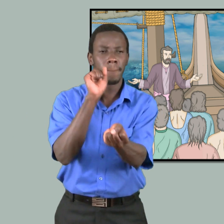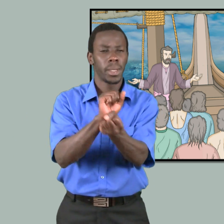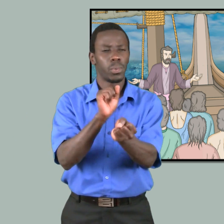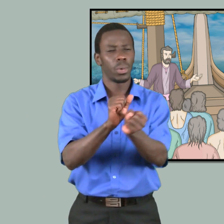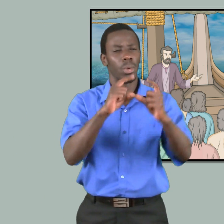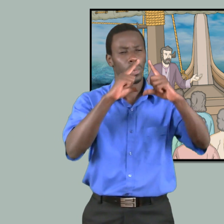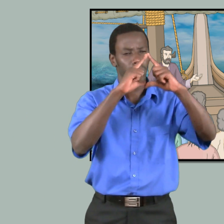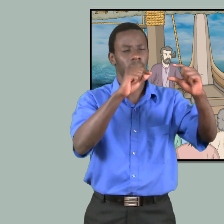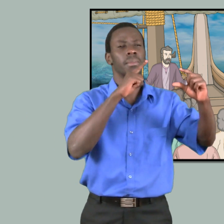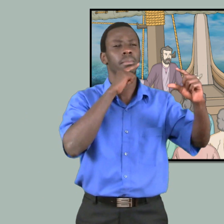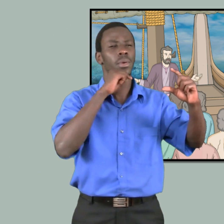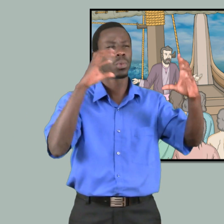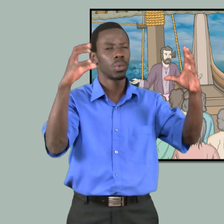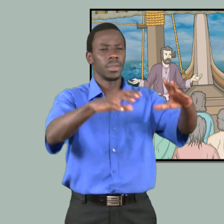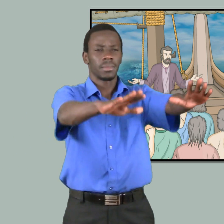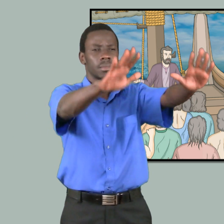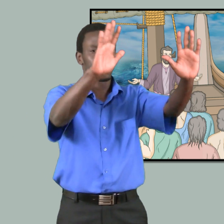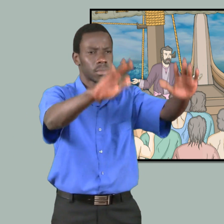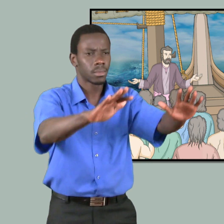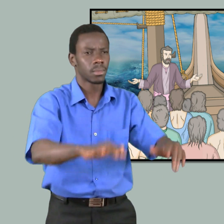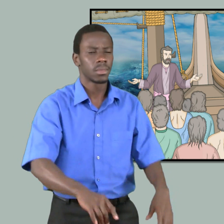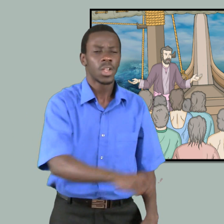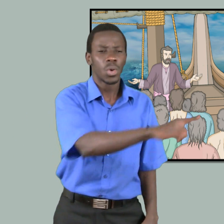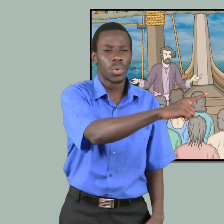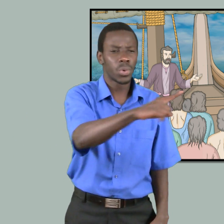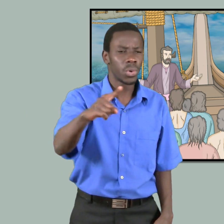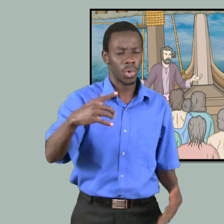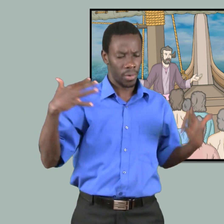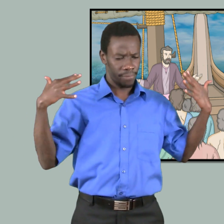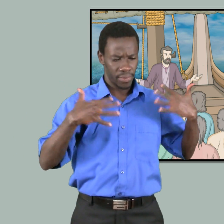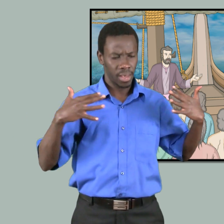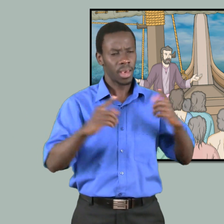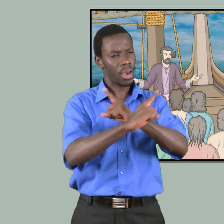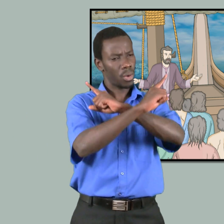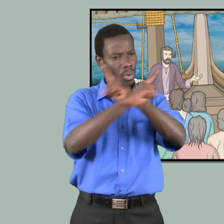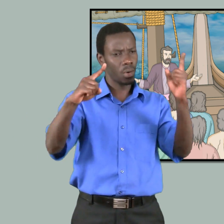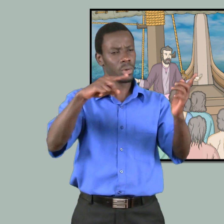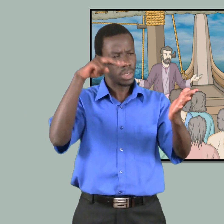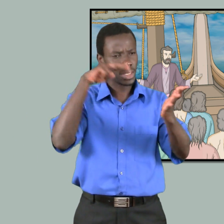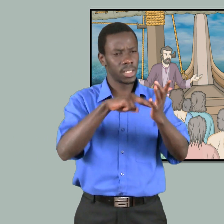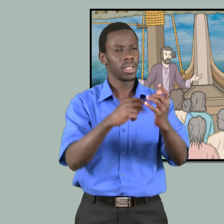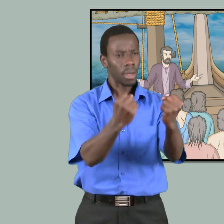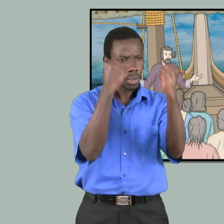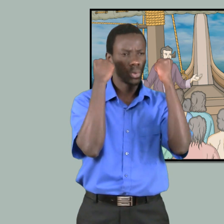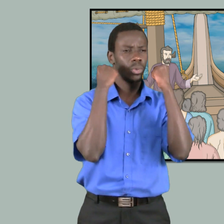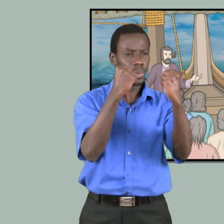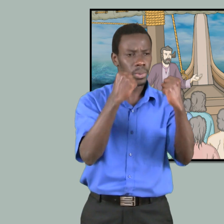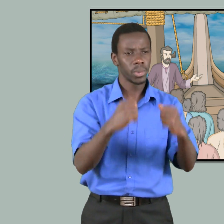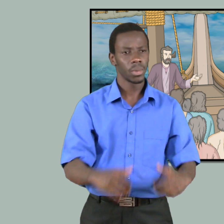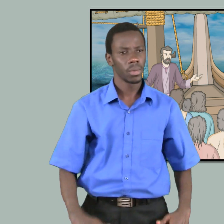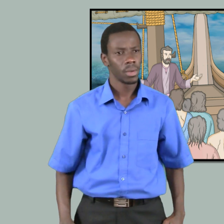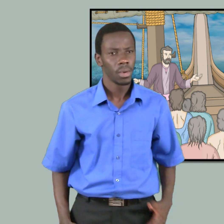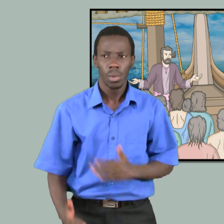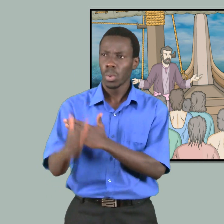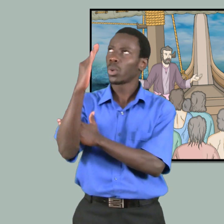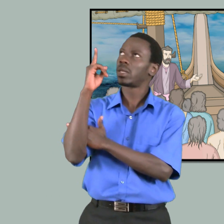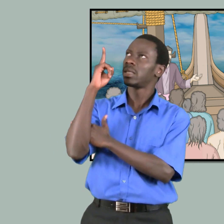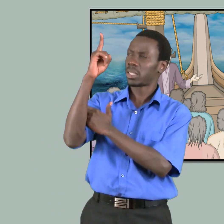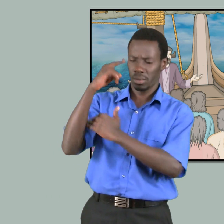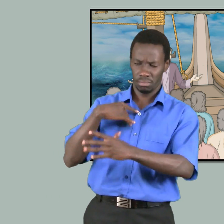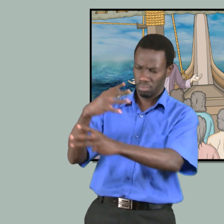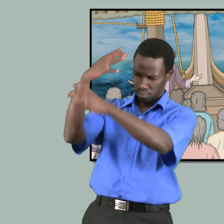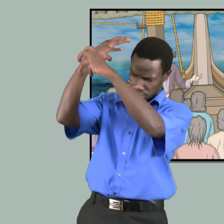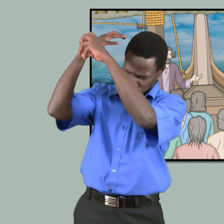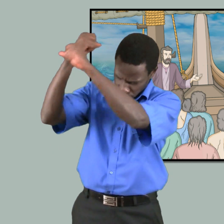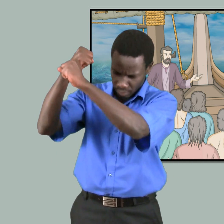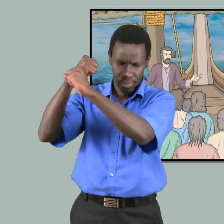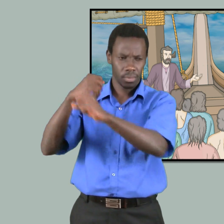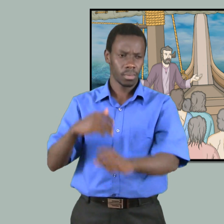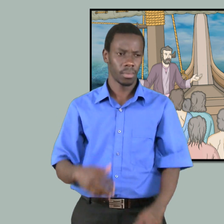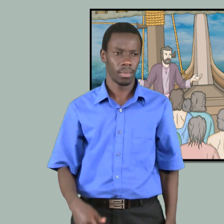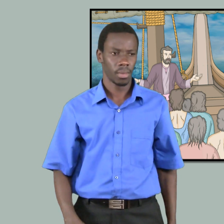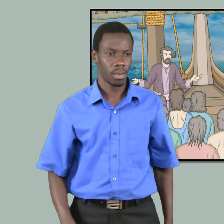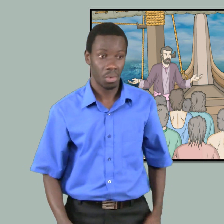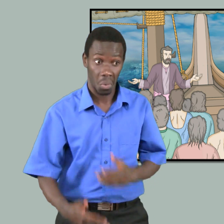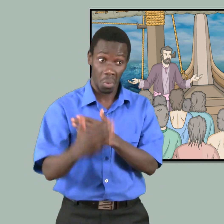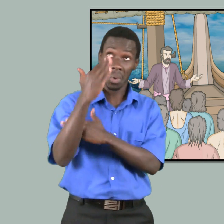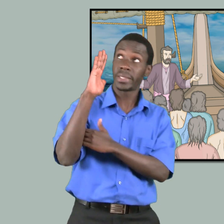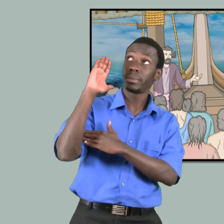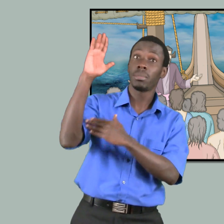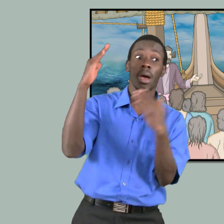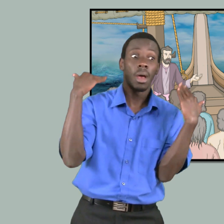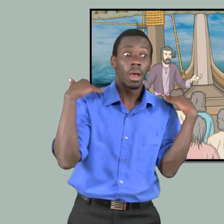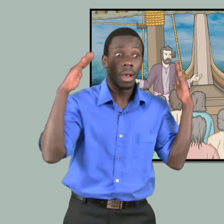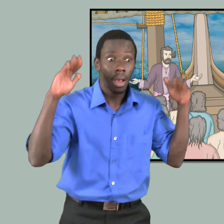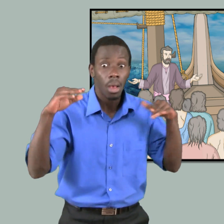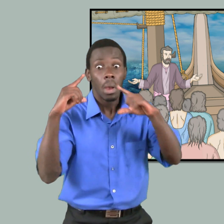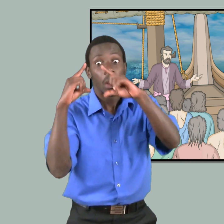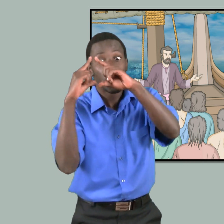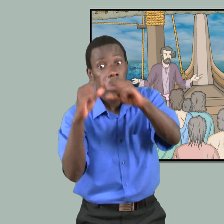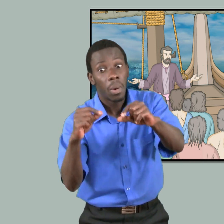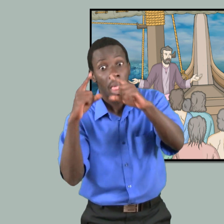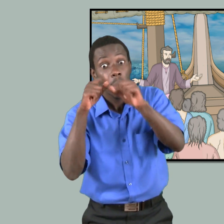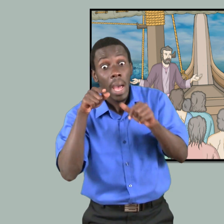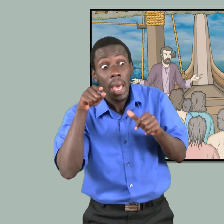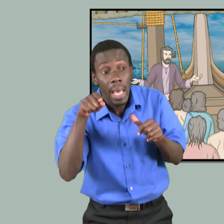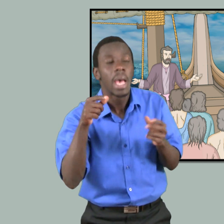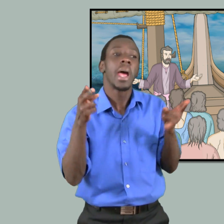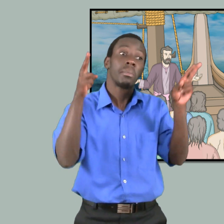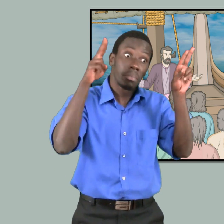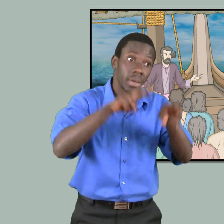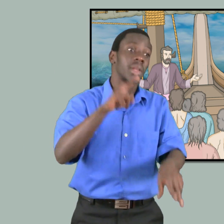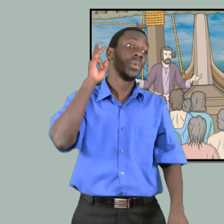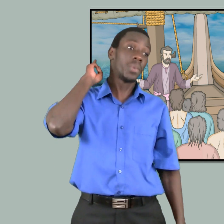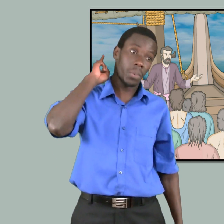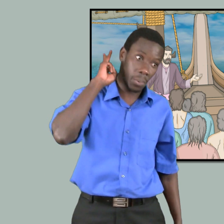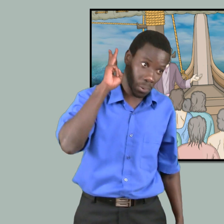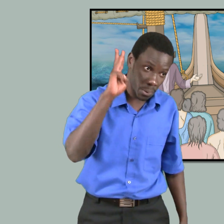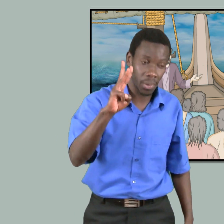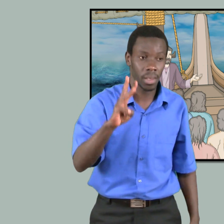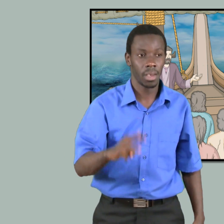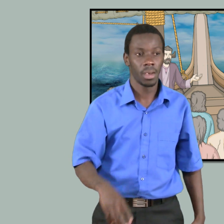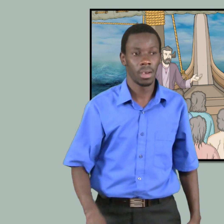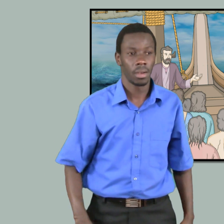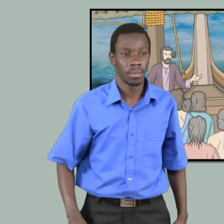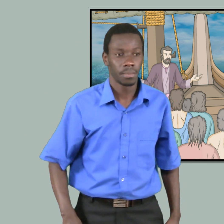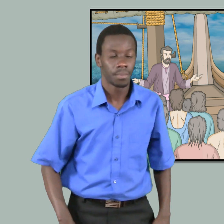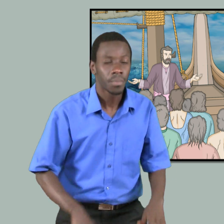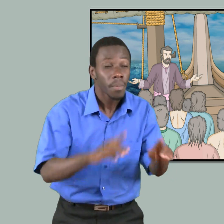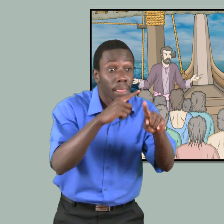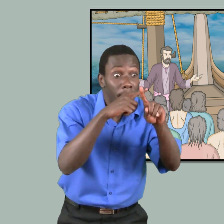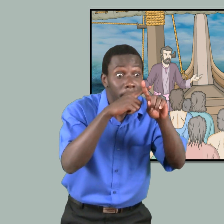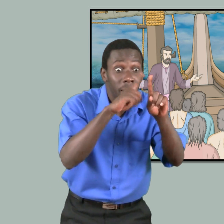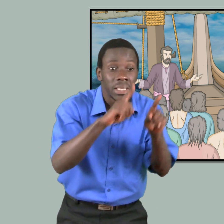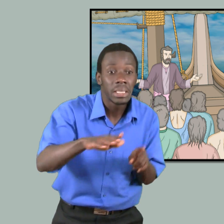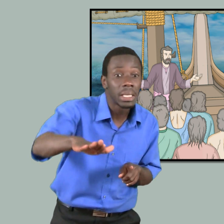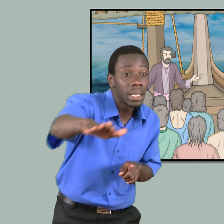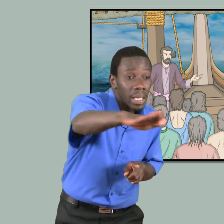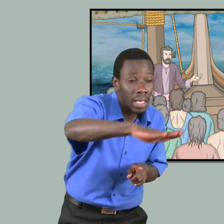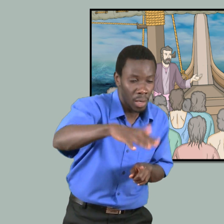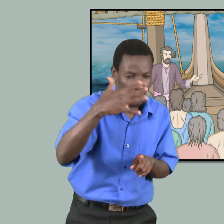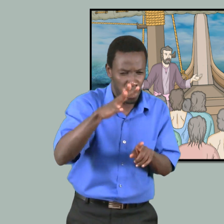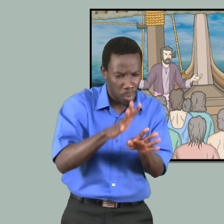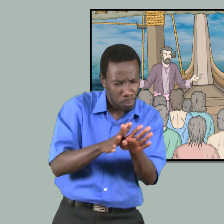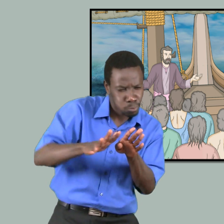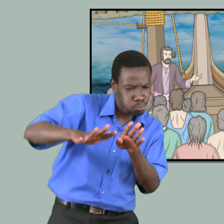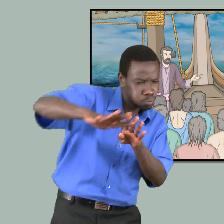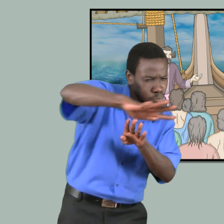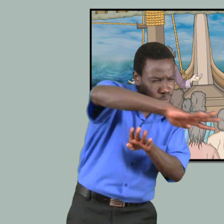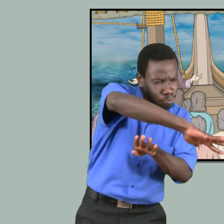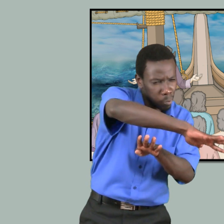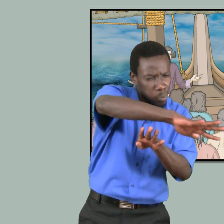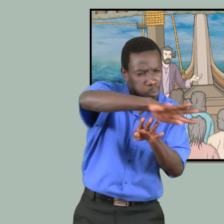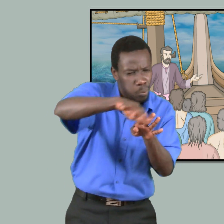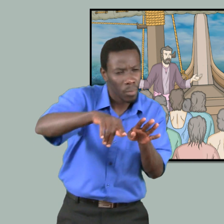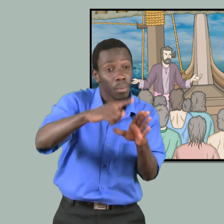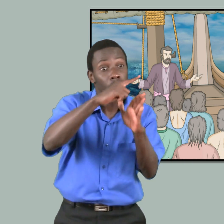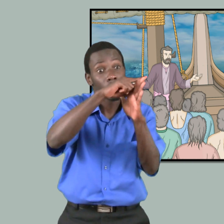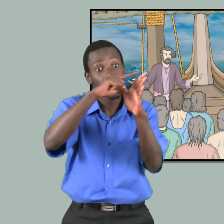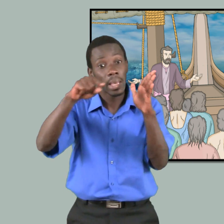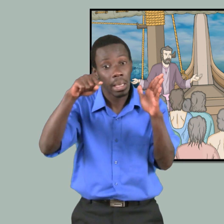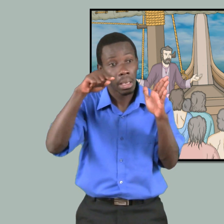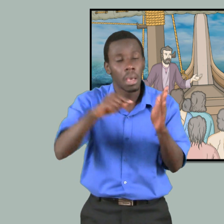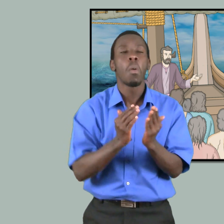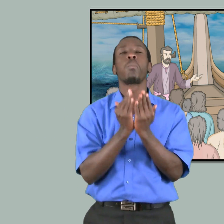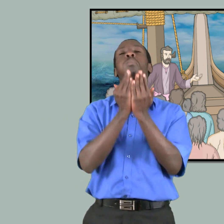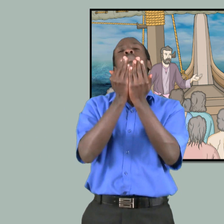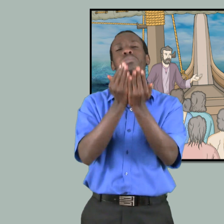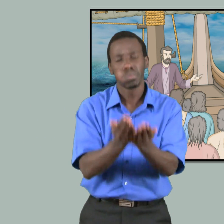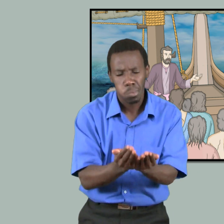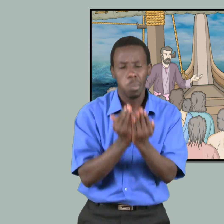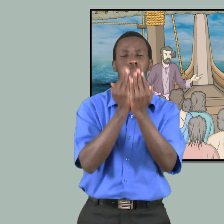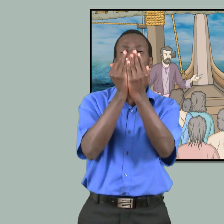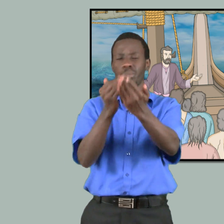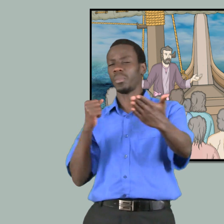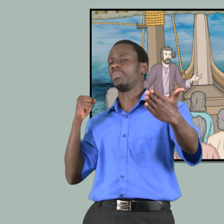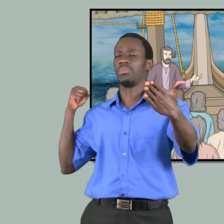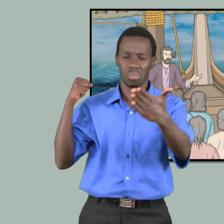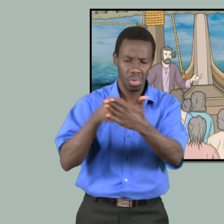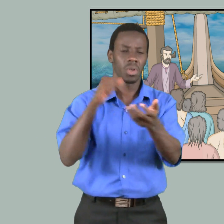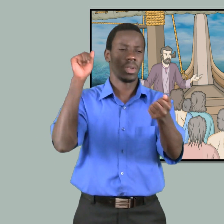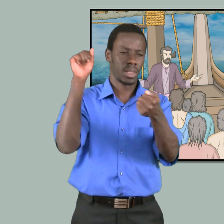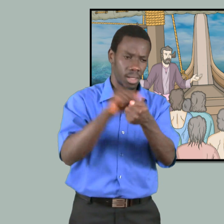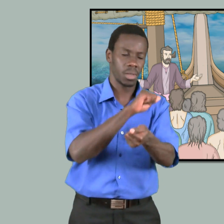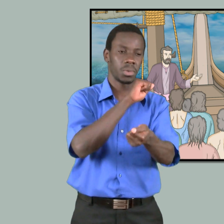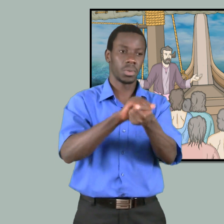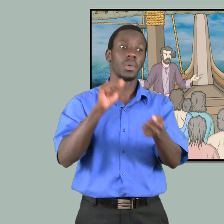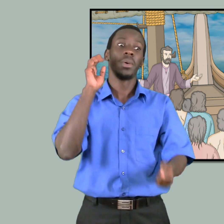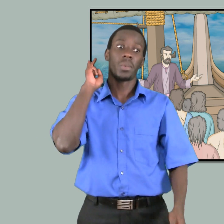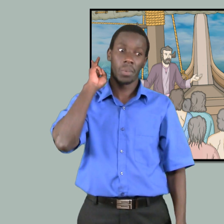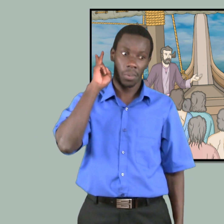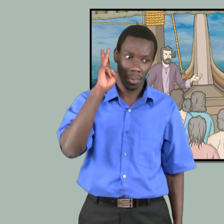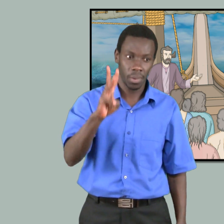So take courage, men, for I believe God that it will happen just as He told me.